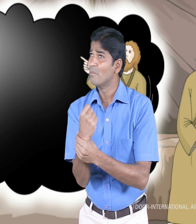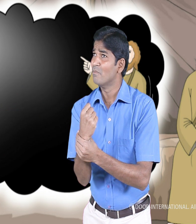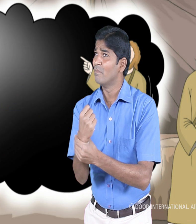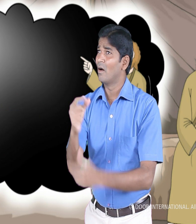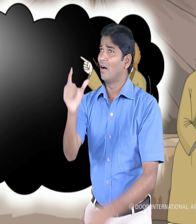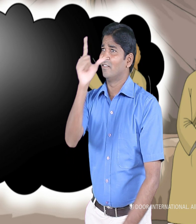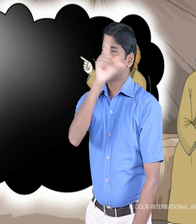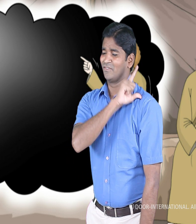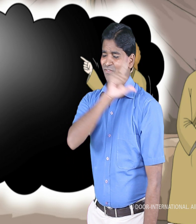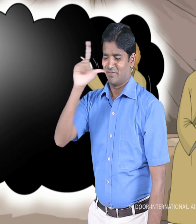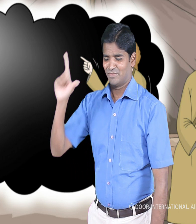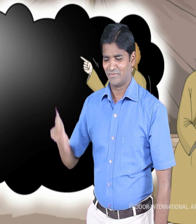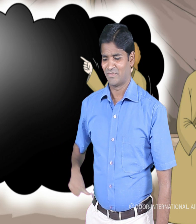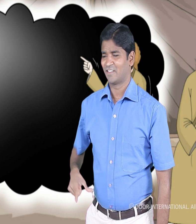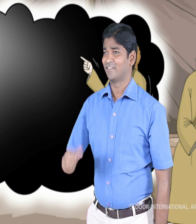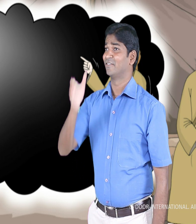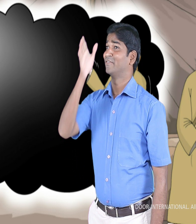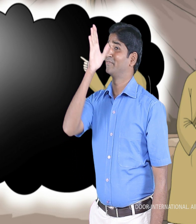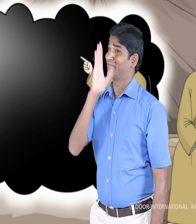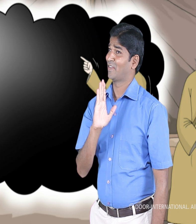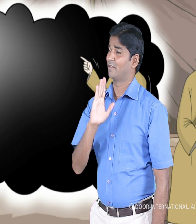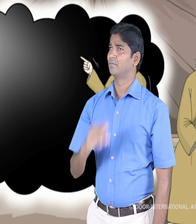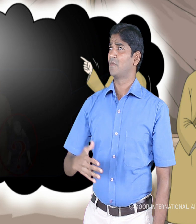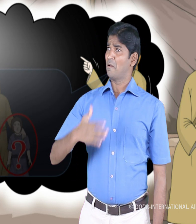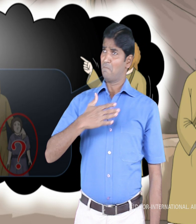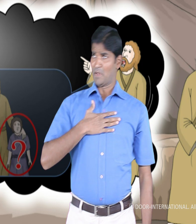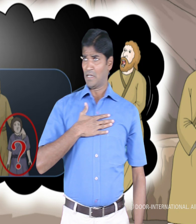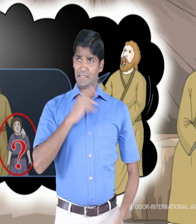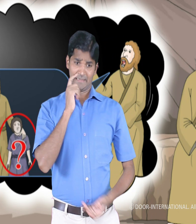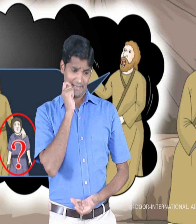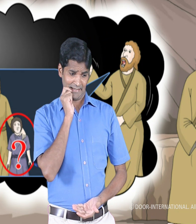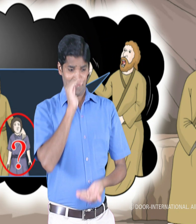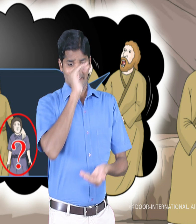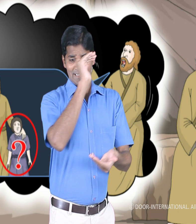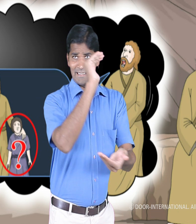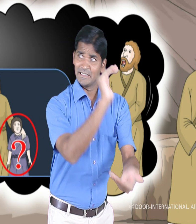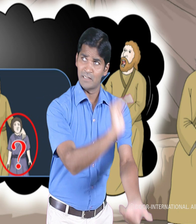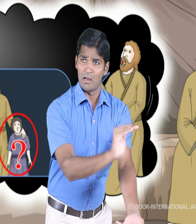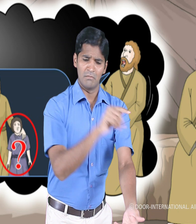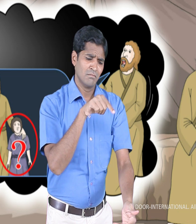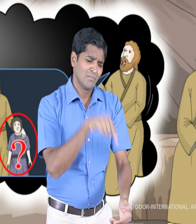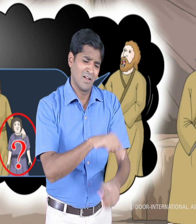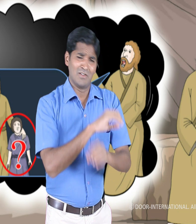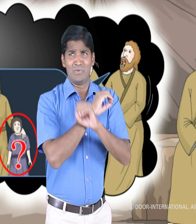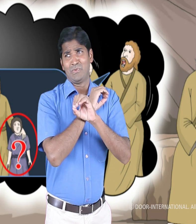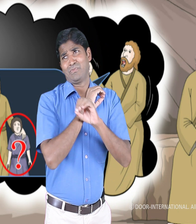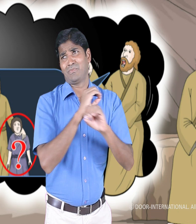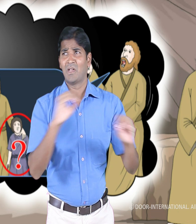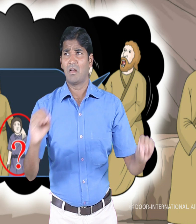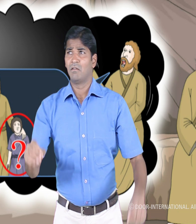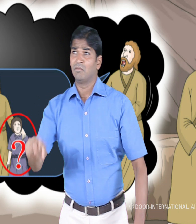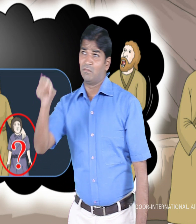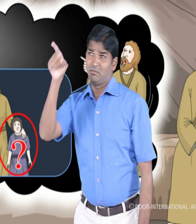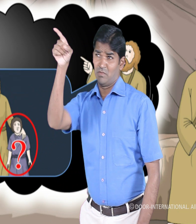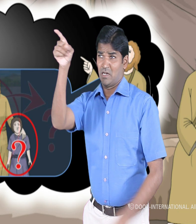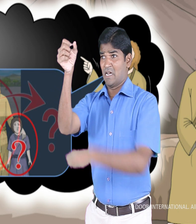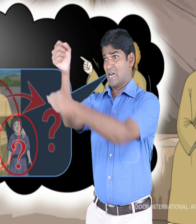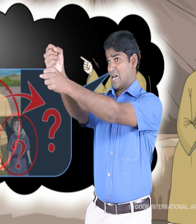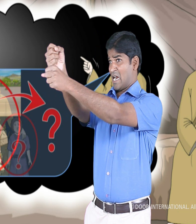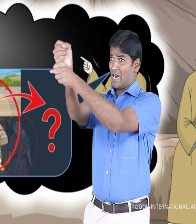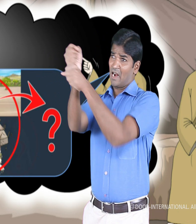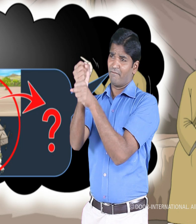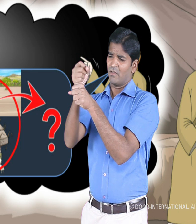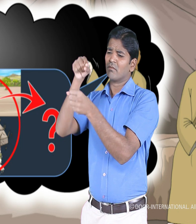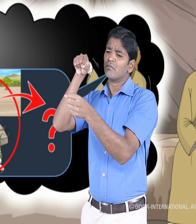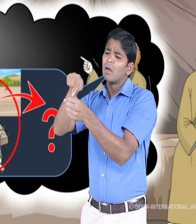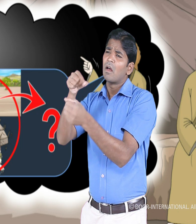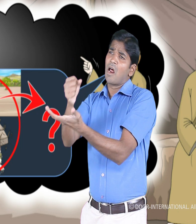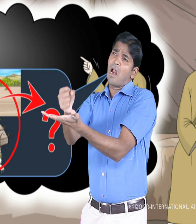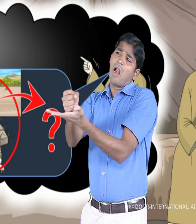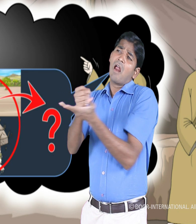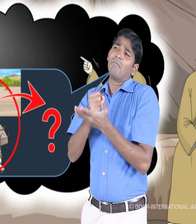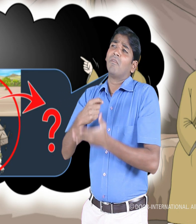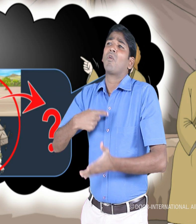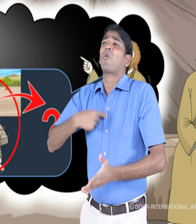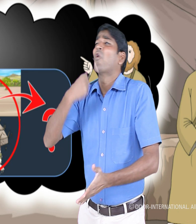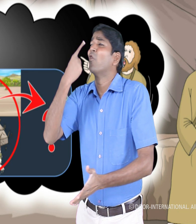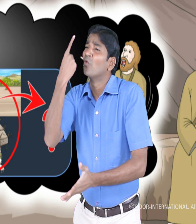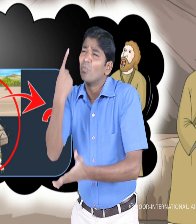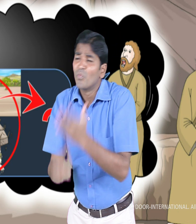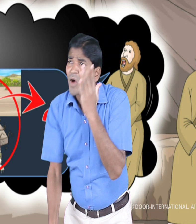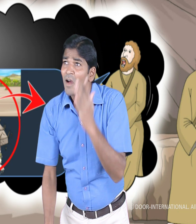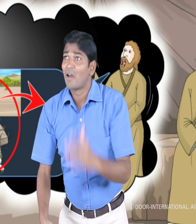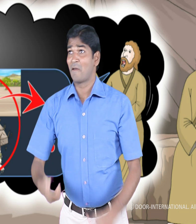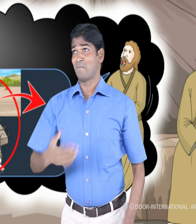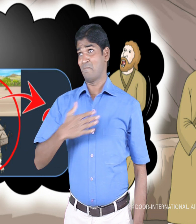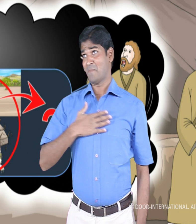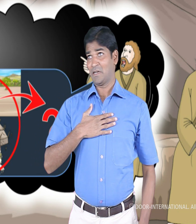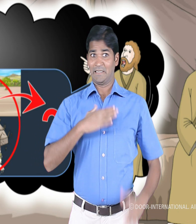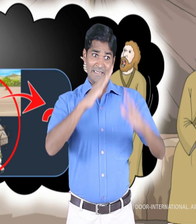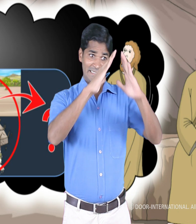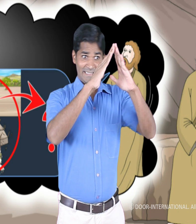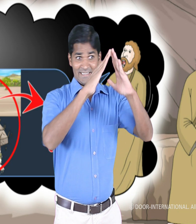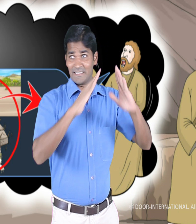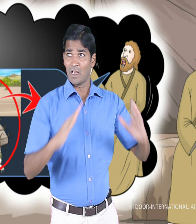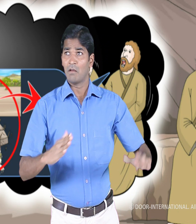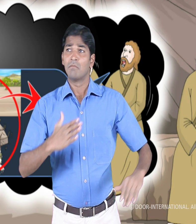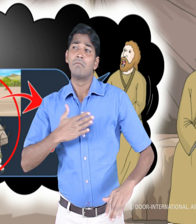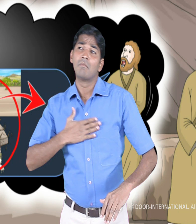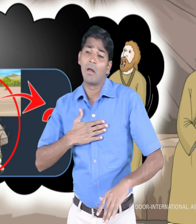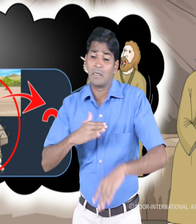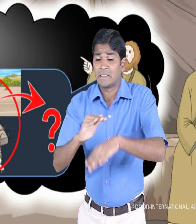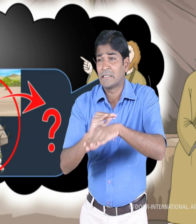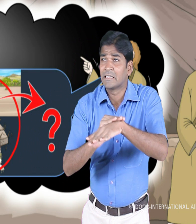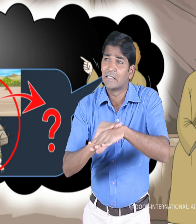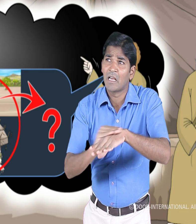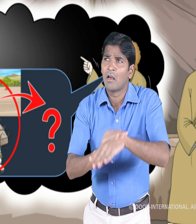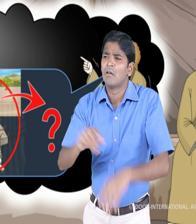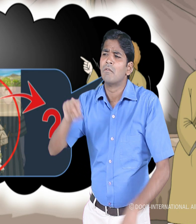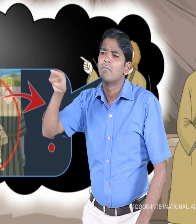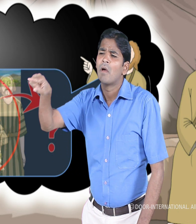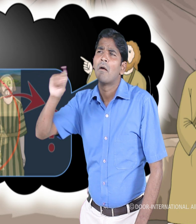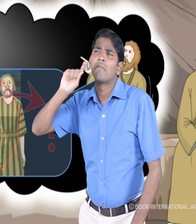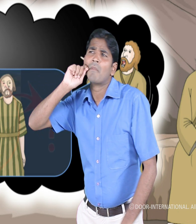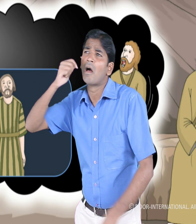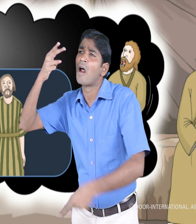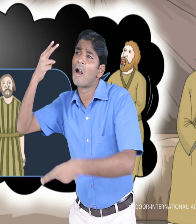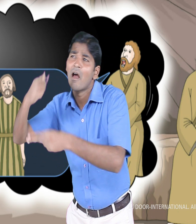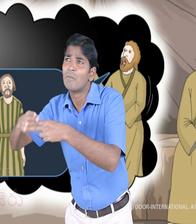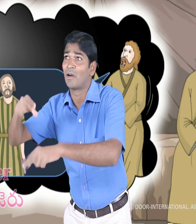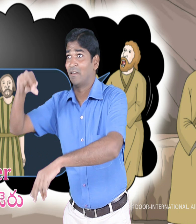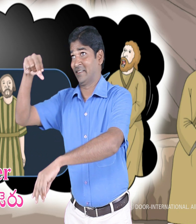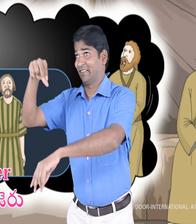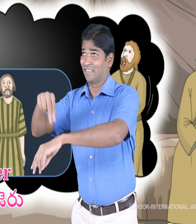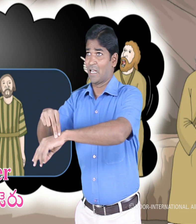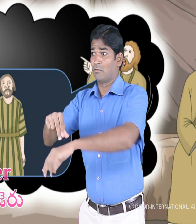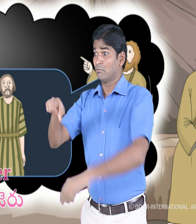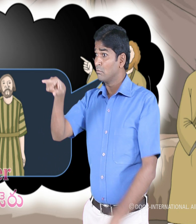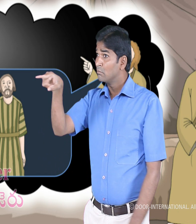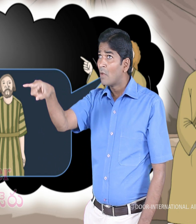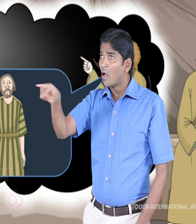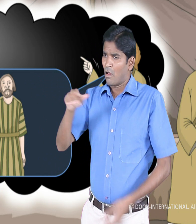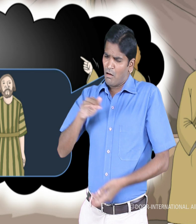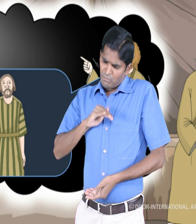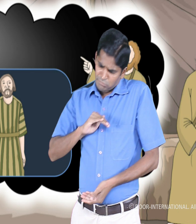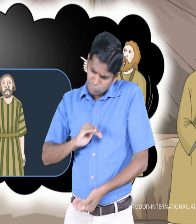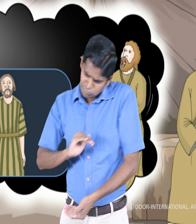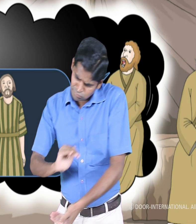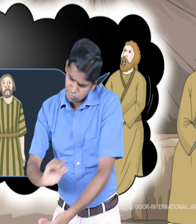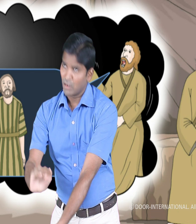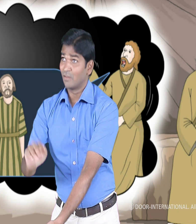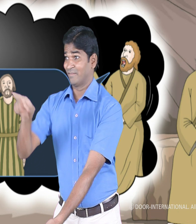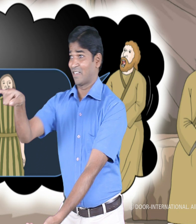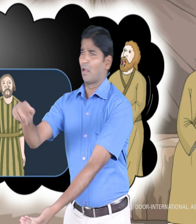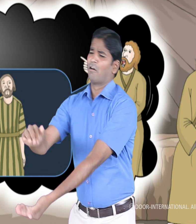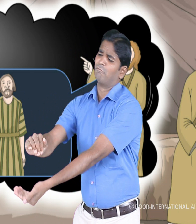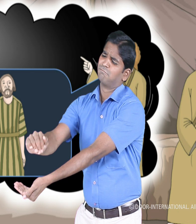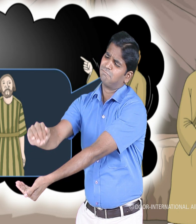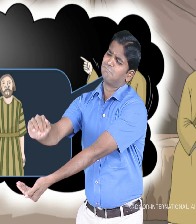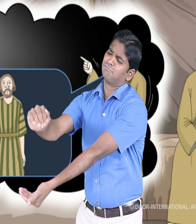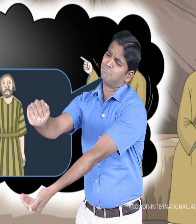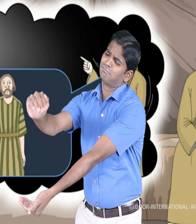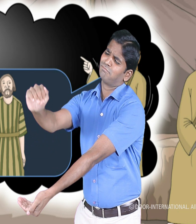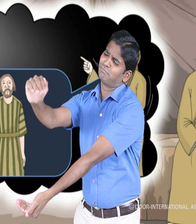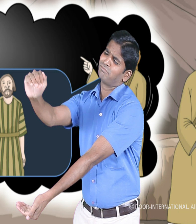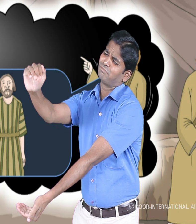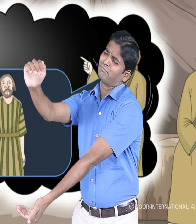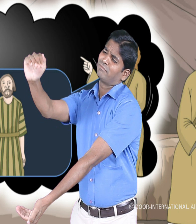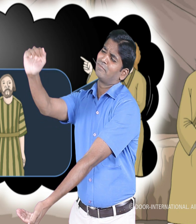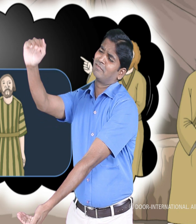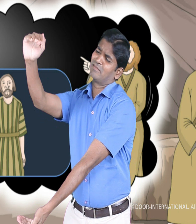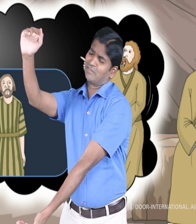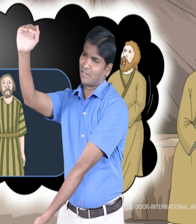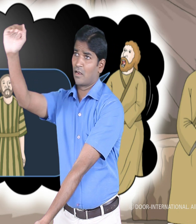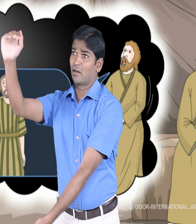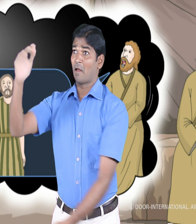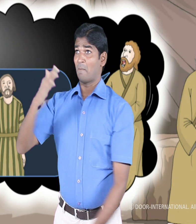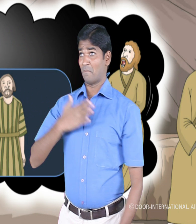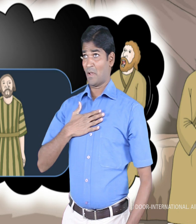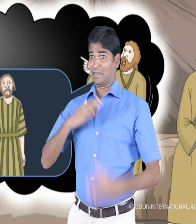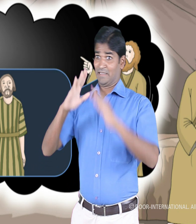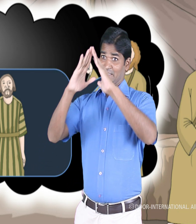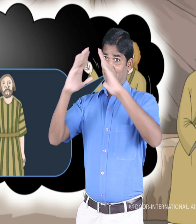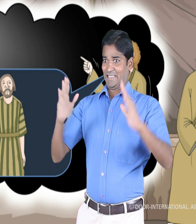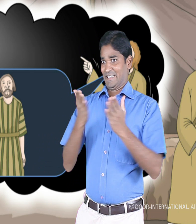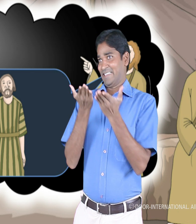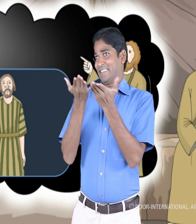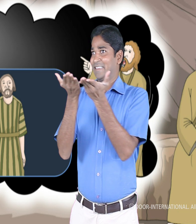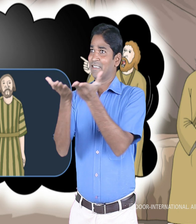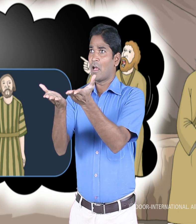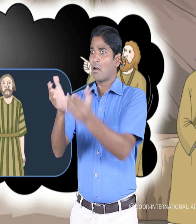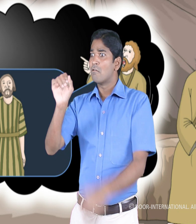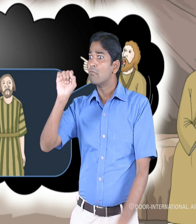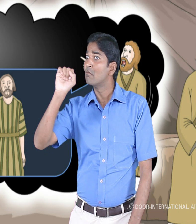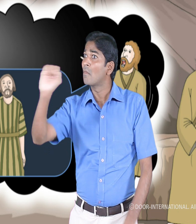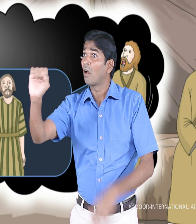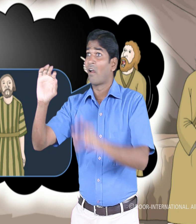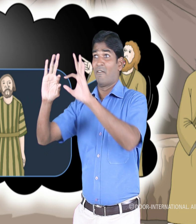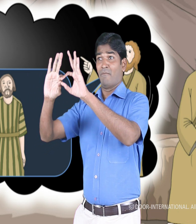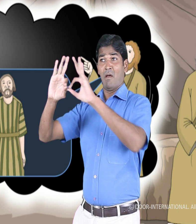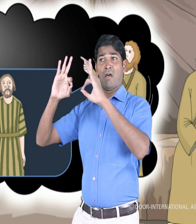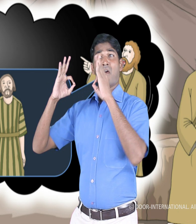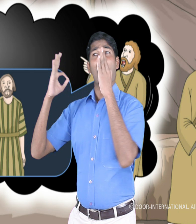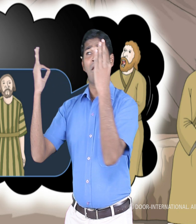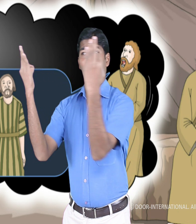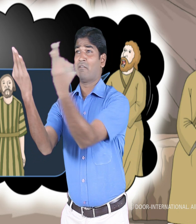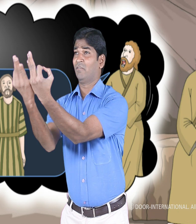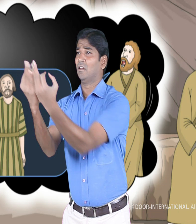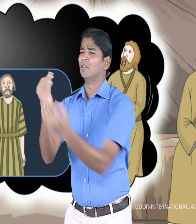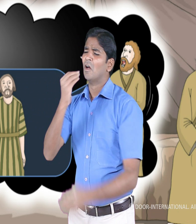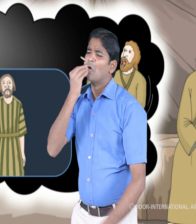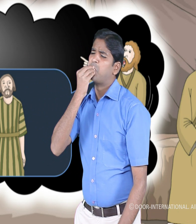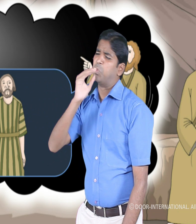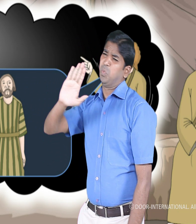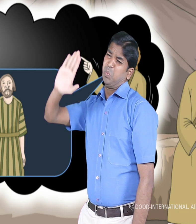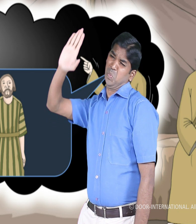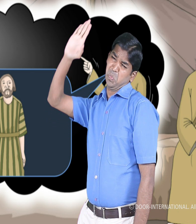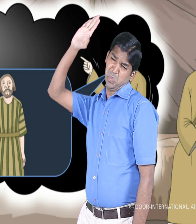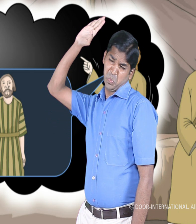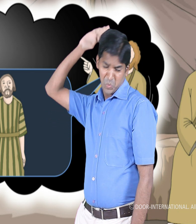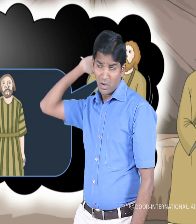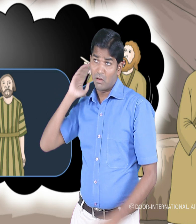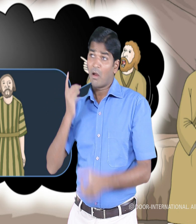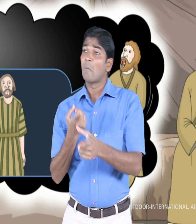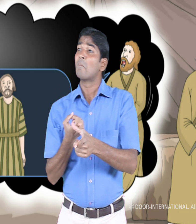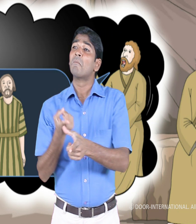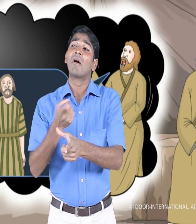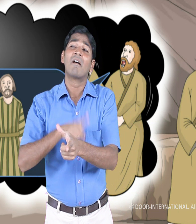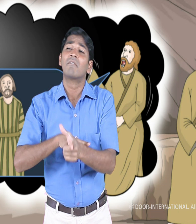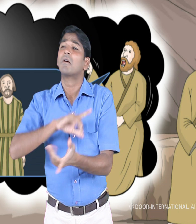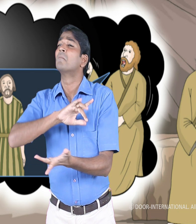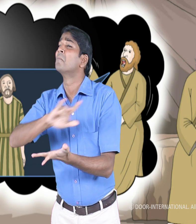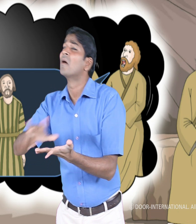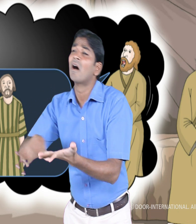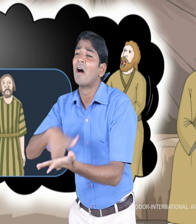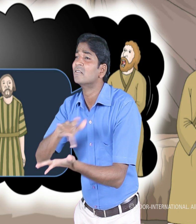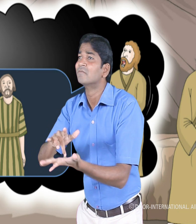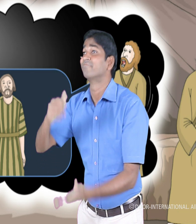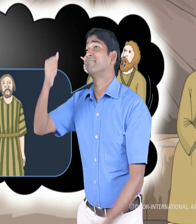But Abram replied, “O Lord GOD, what can You give me, since I remain childless, and the heir of my house is Eliezer of Damascus?”